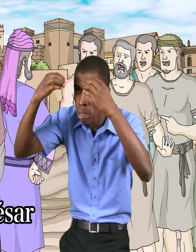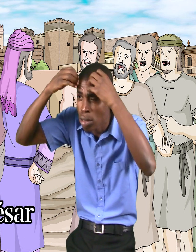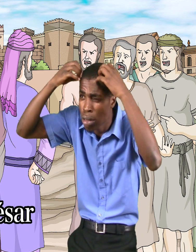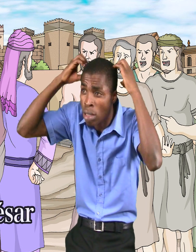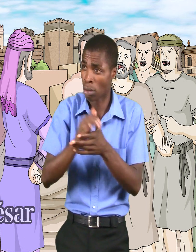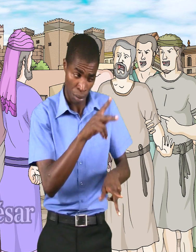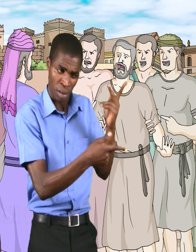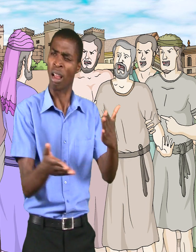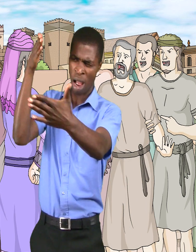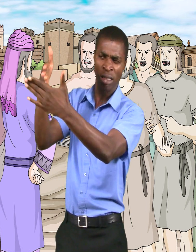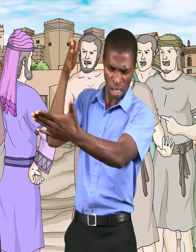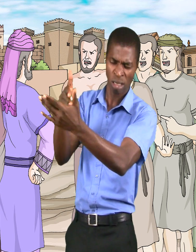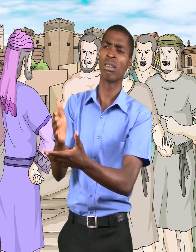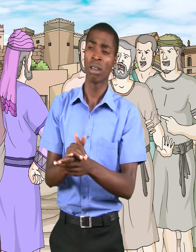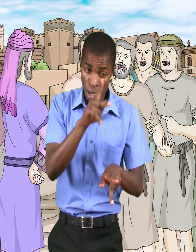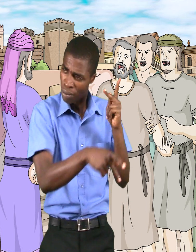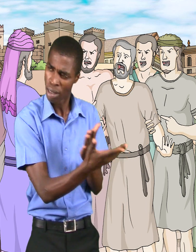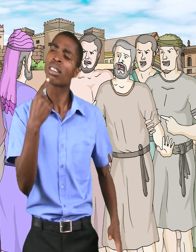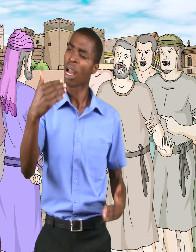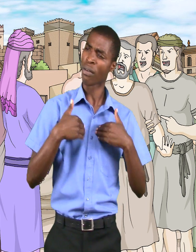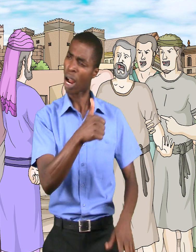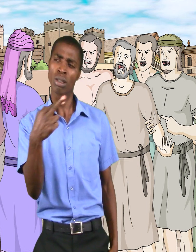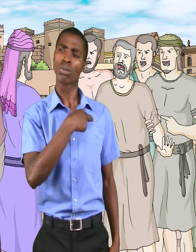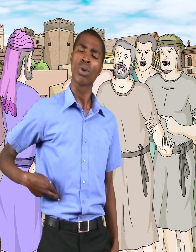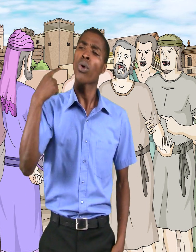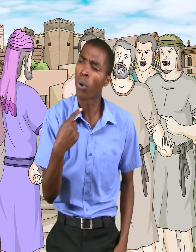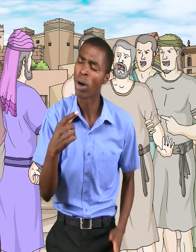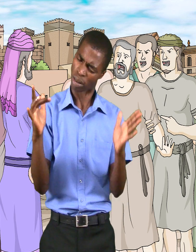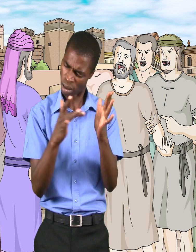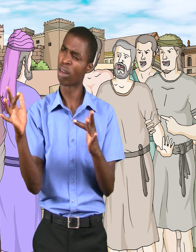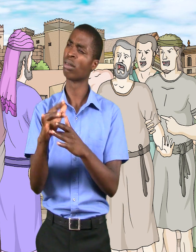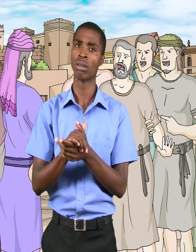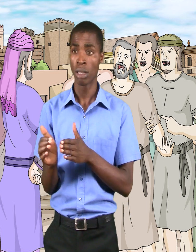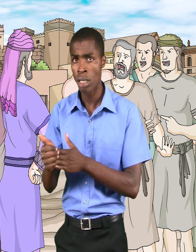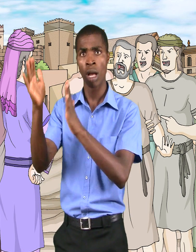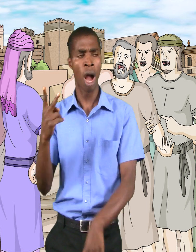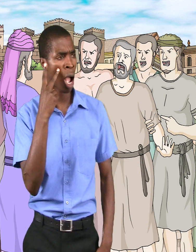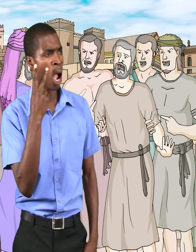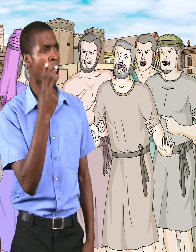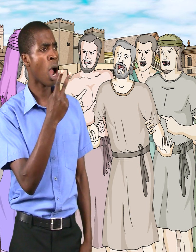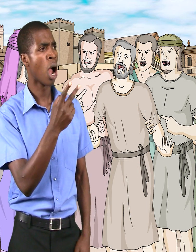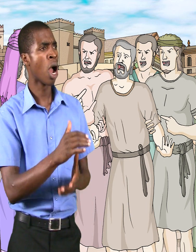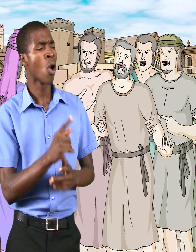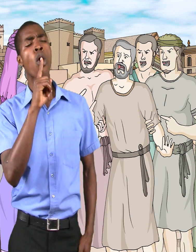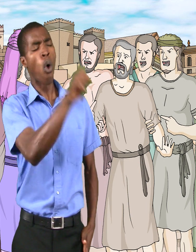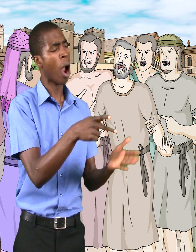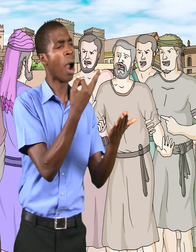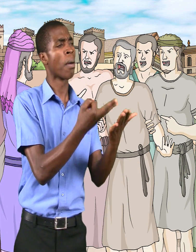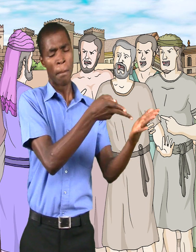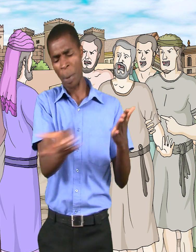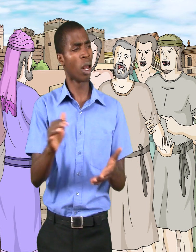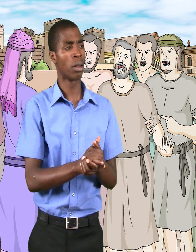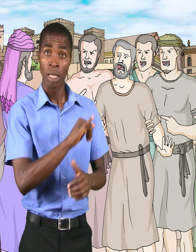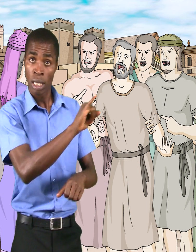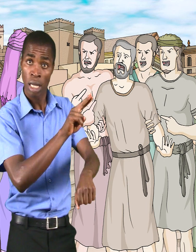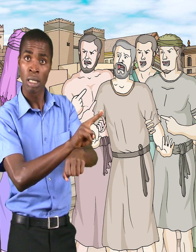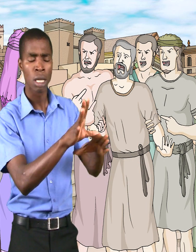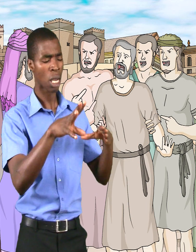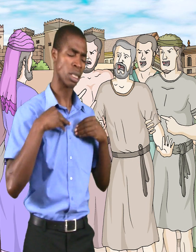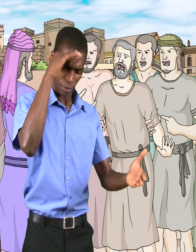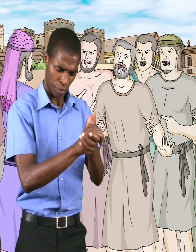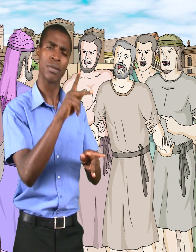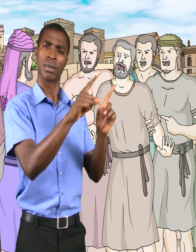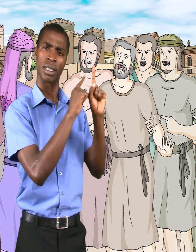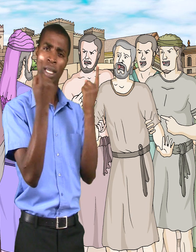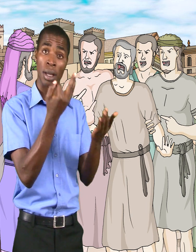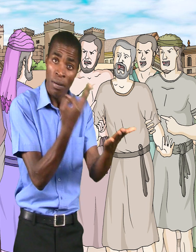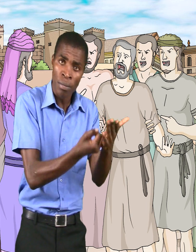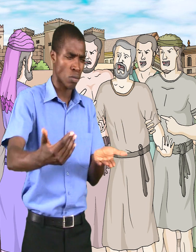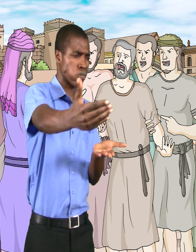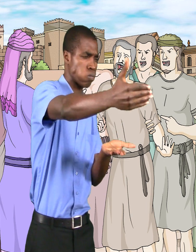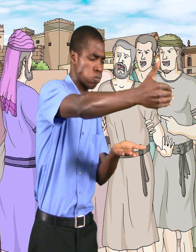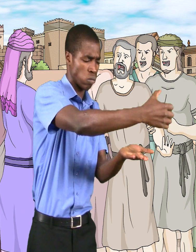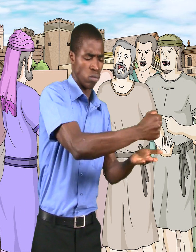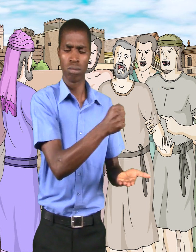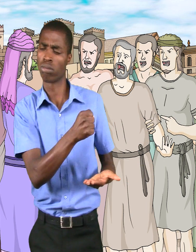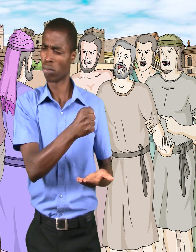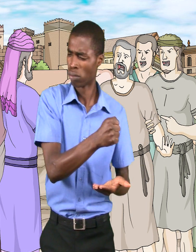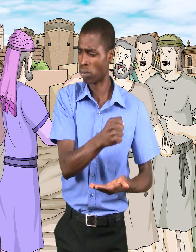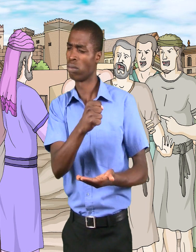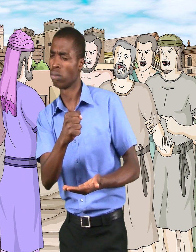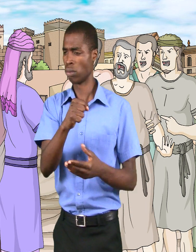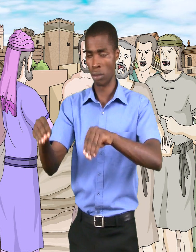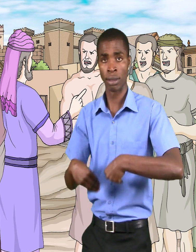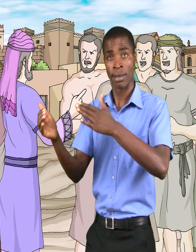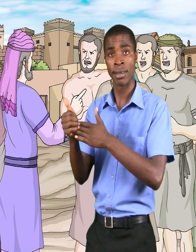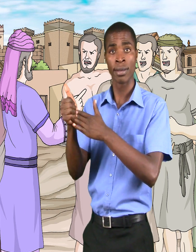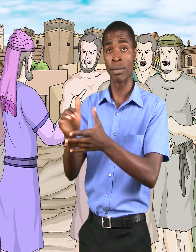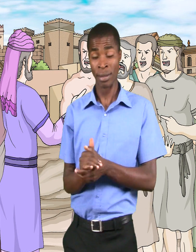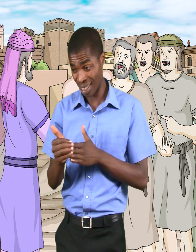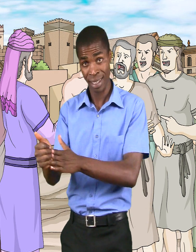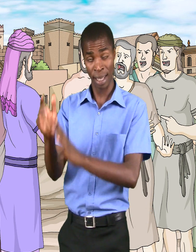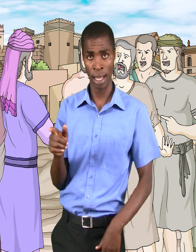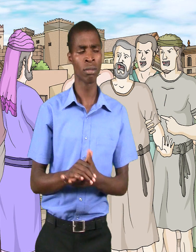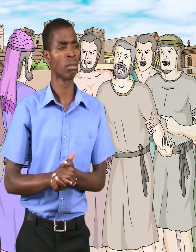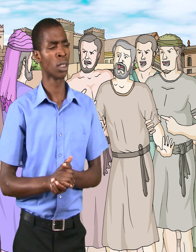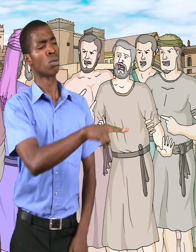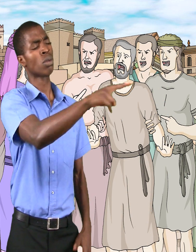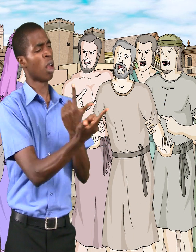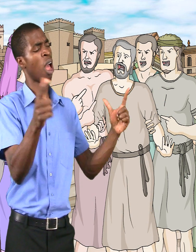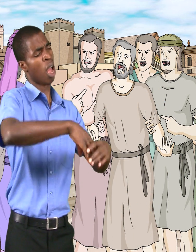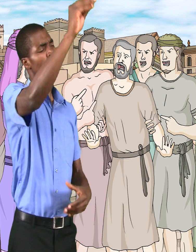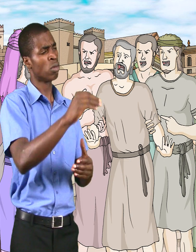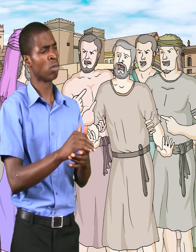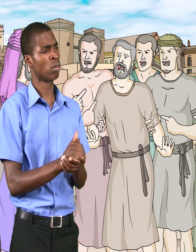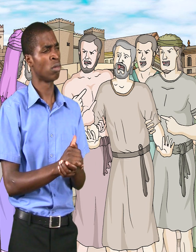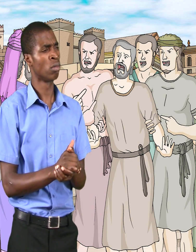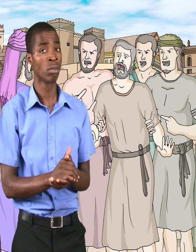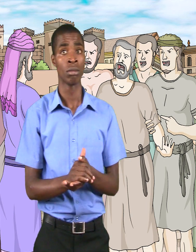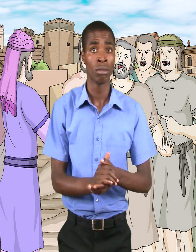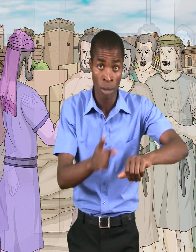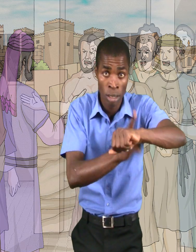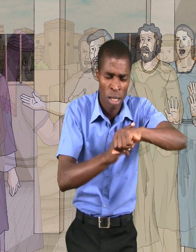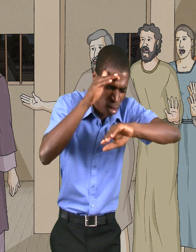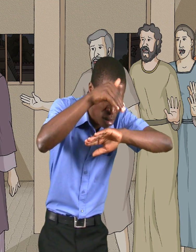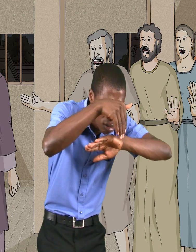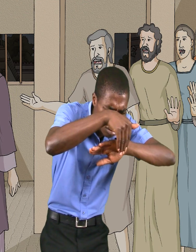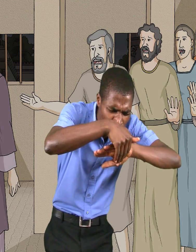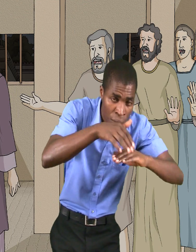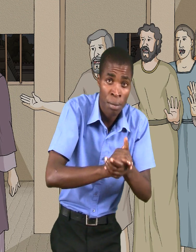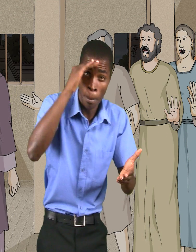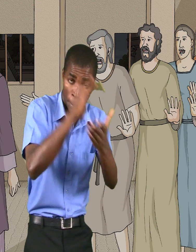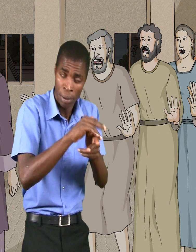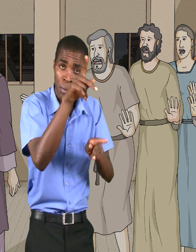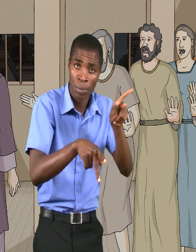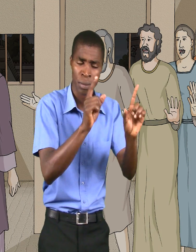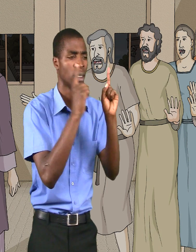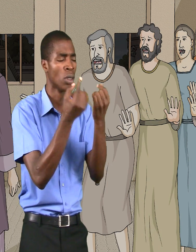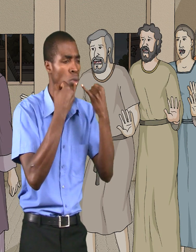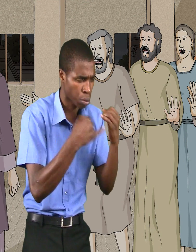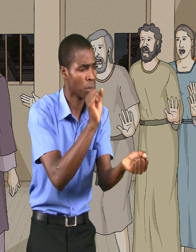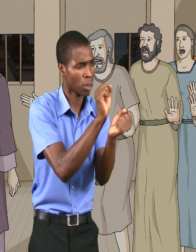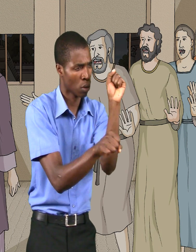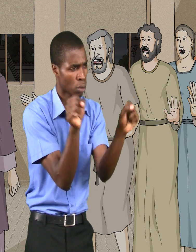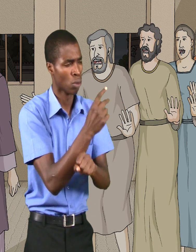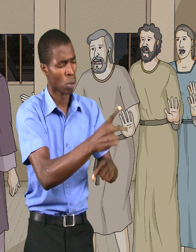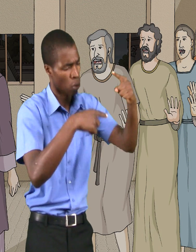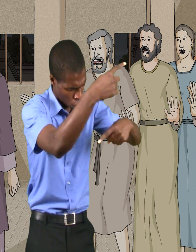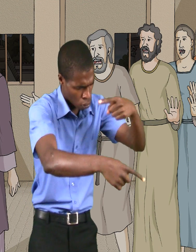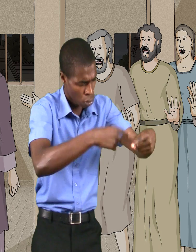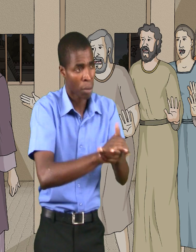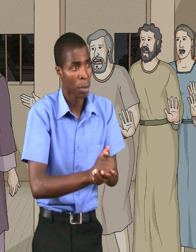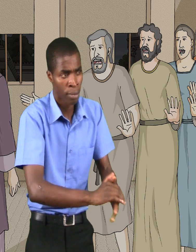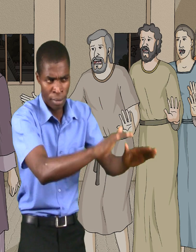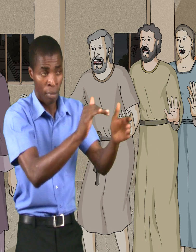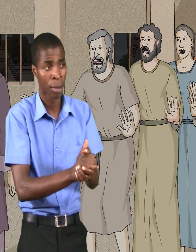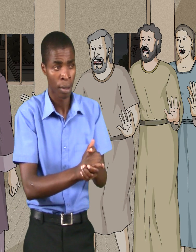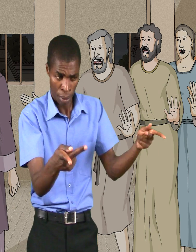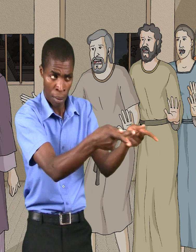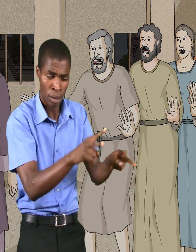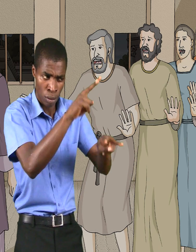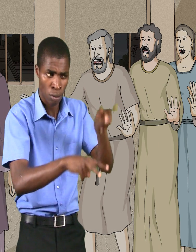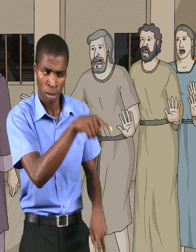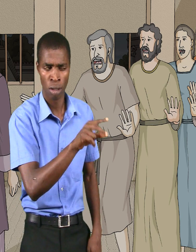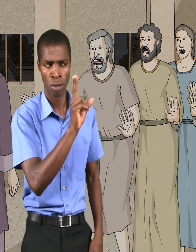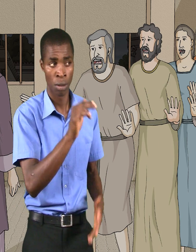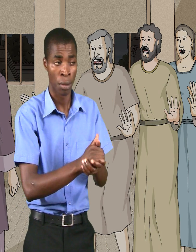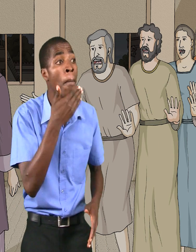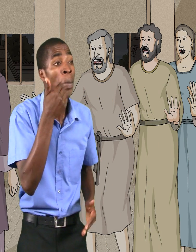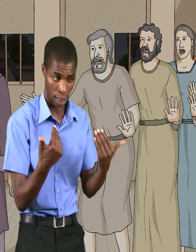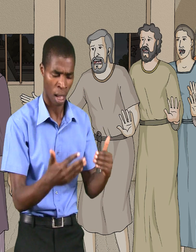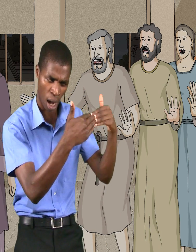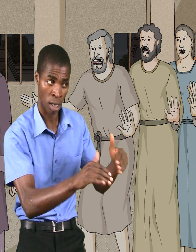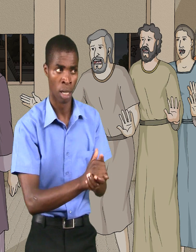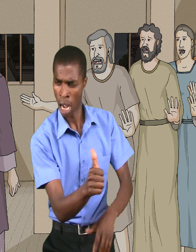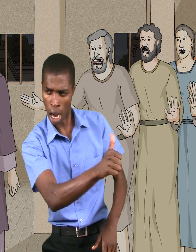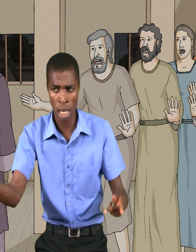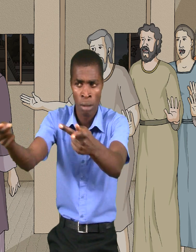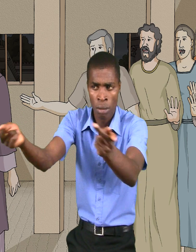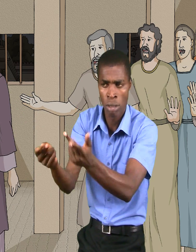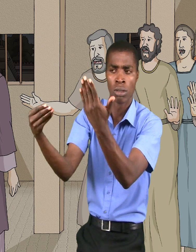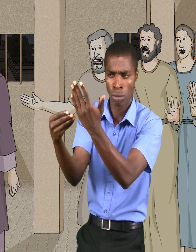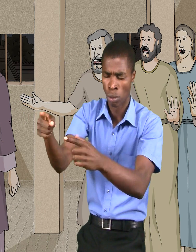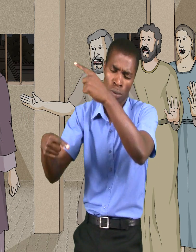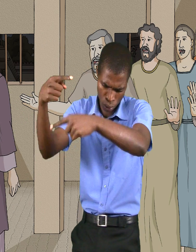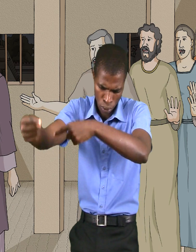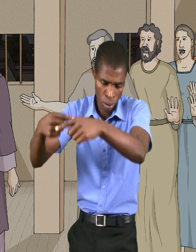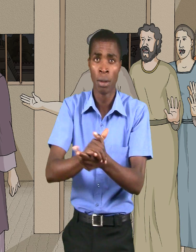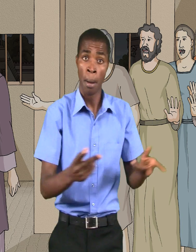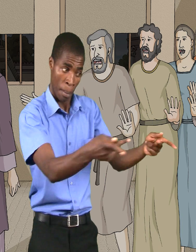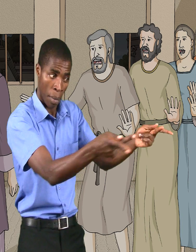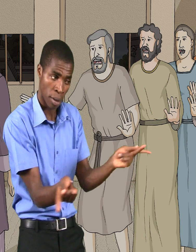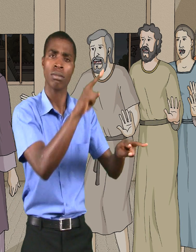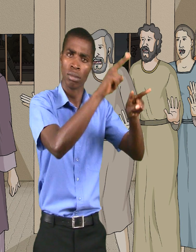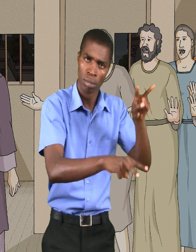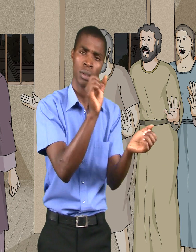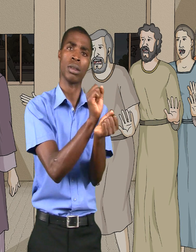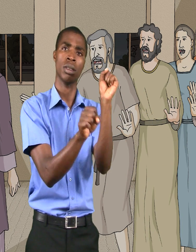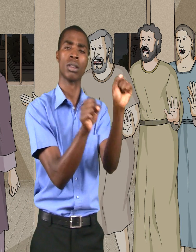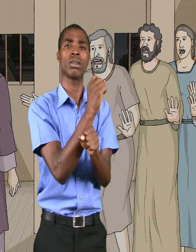They are all defying Caesar’s decrees, saying that there is another king, named Jesus!” On hearing this, the crowd and city officials were greatly disturbed. And they collected bond from Jason and the others, and then released them.